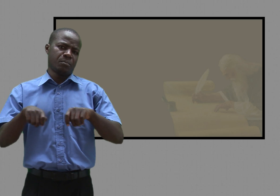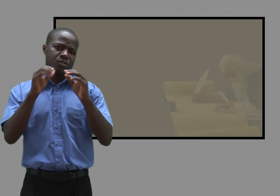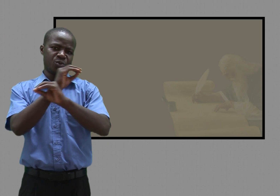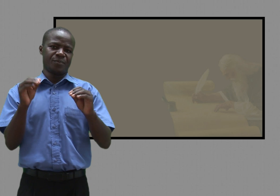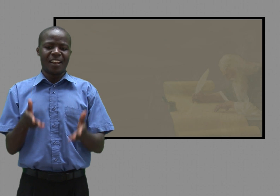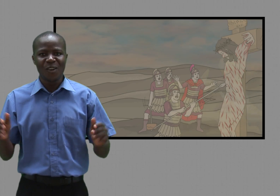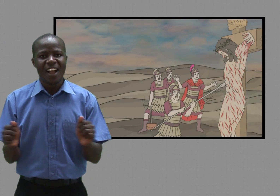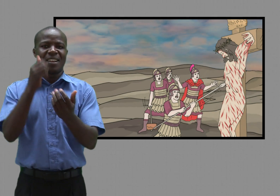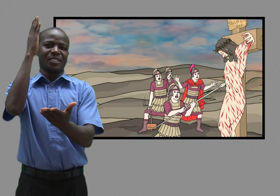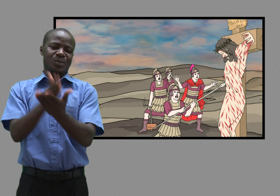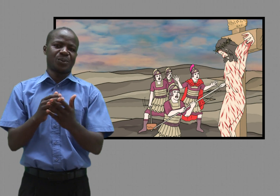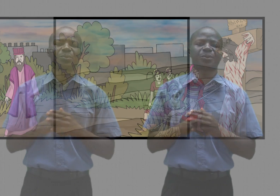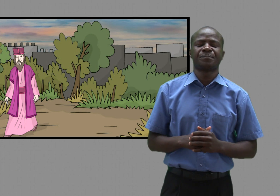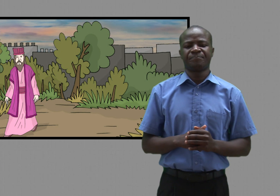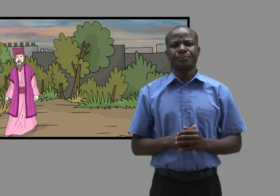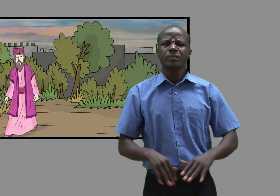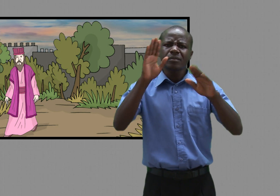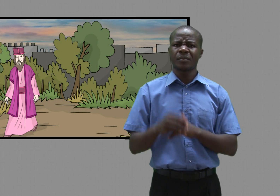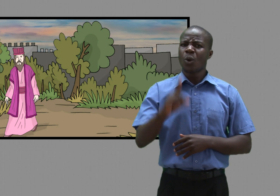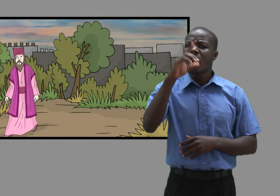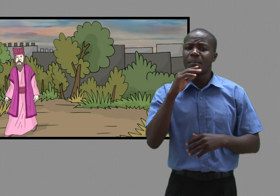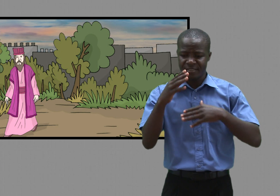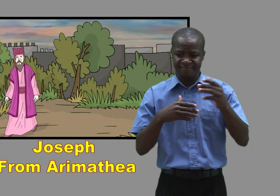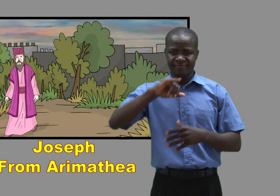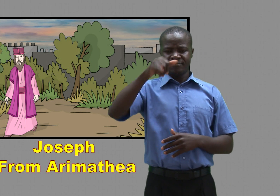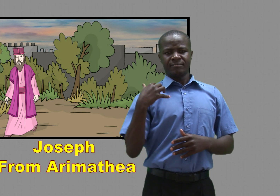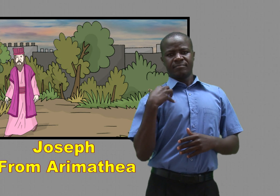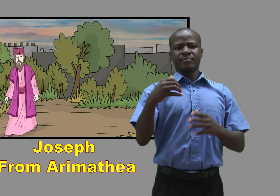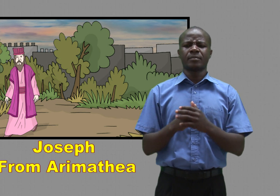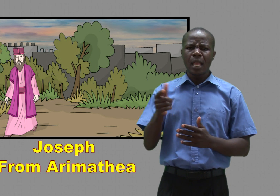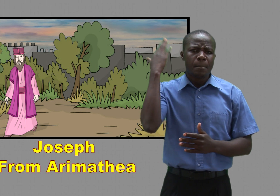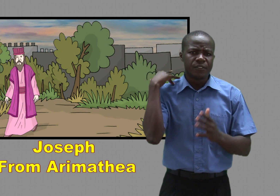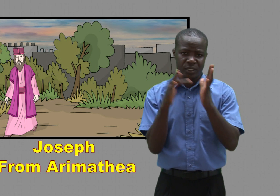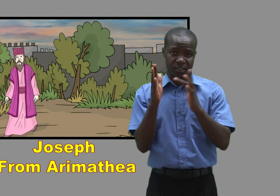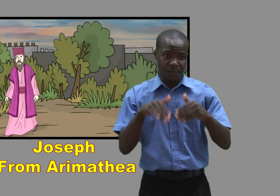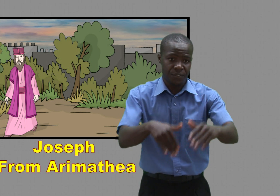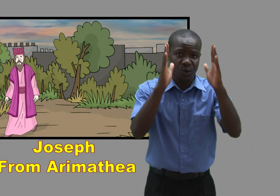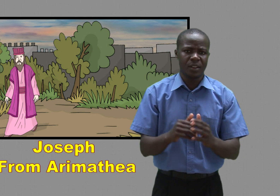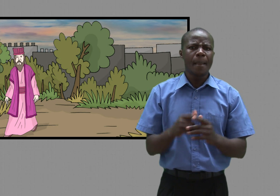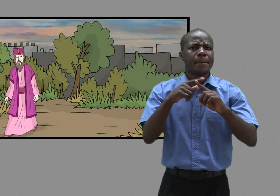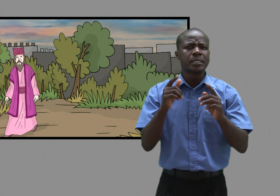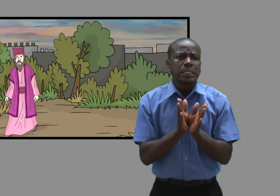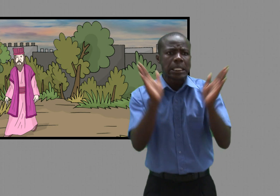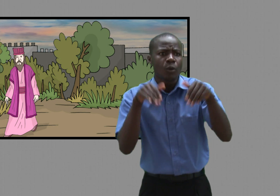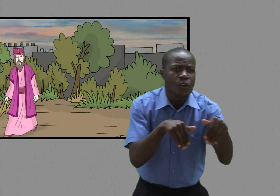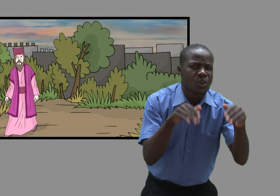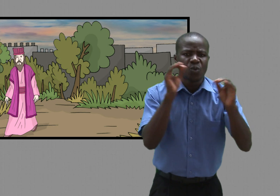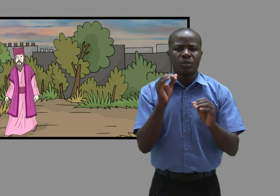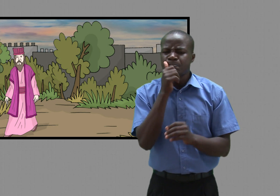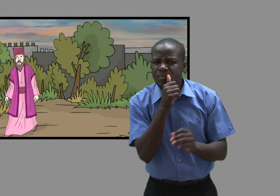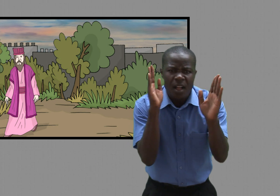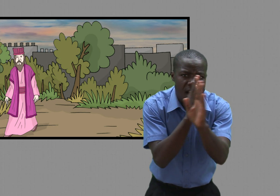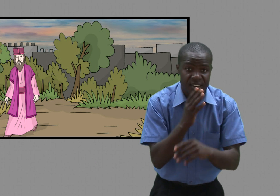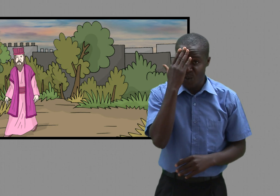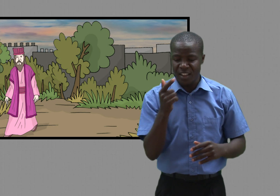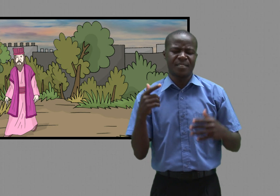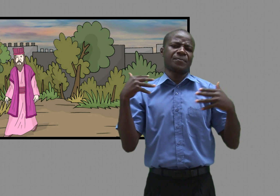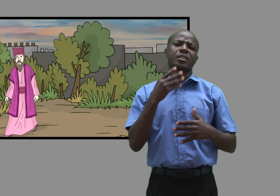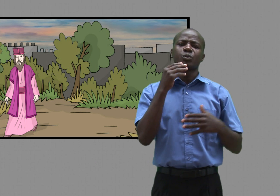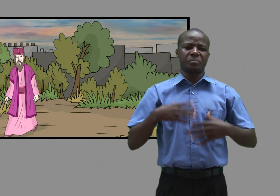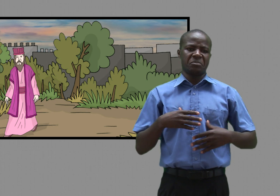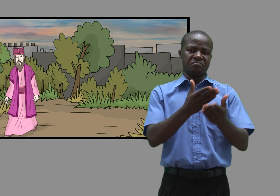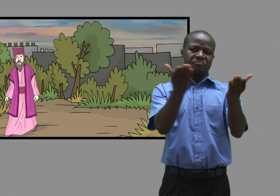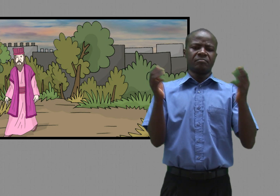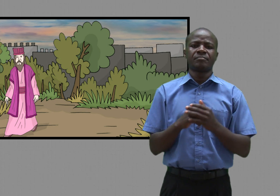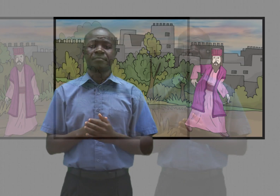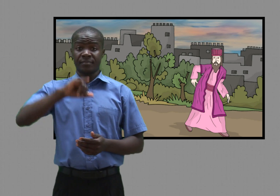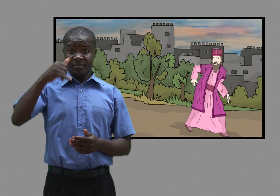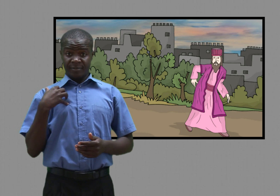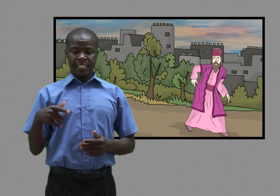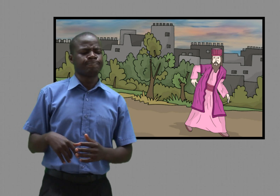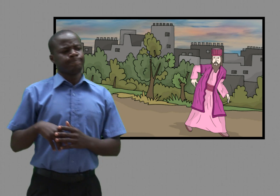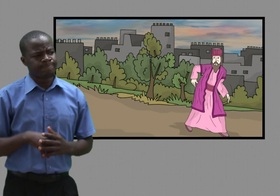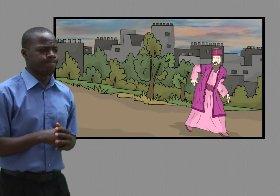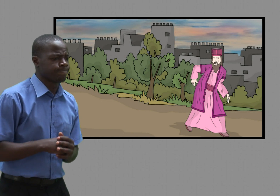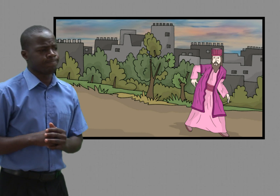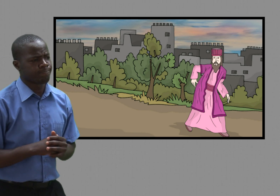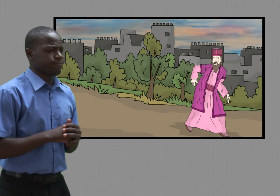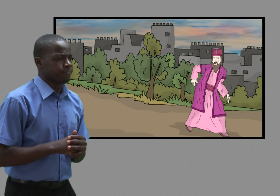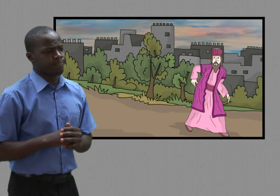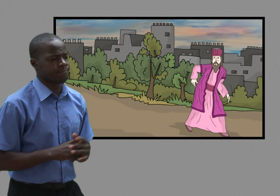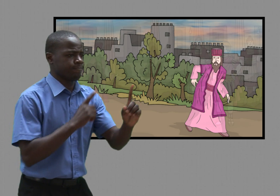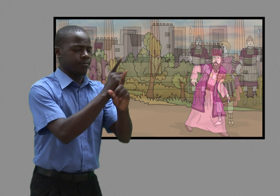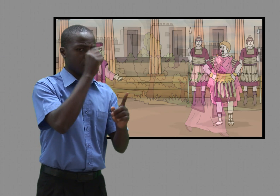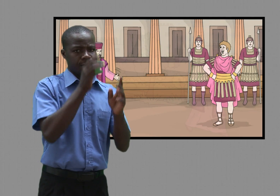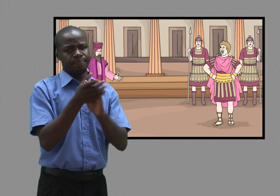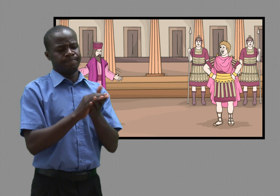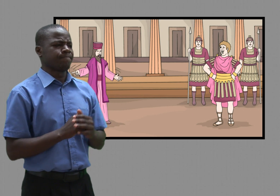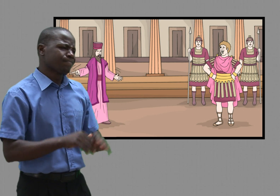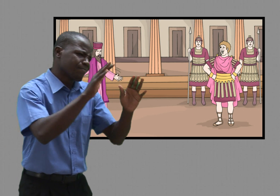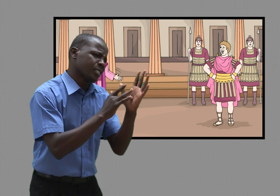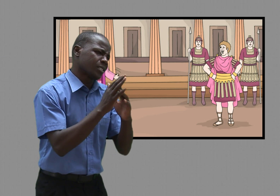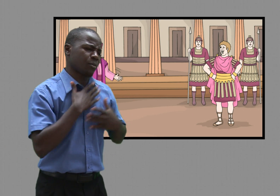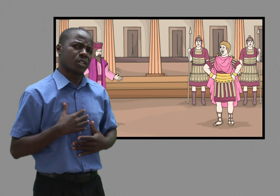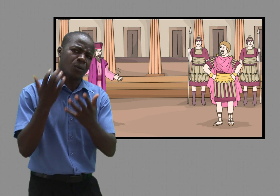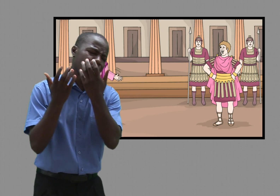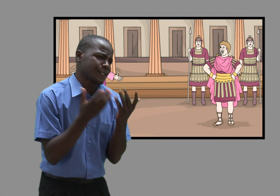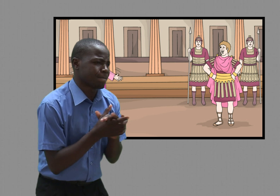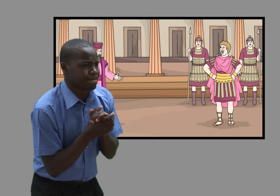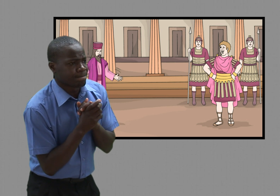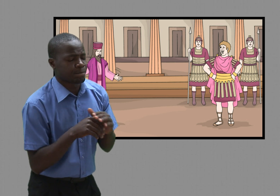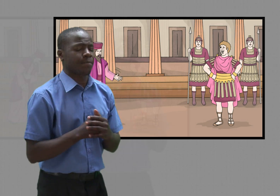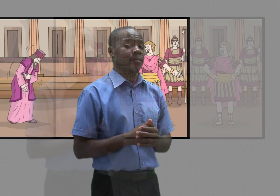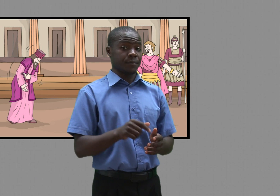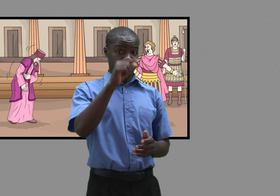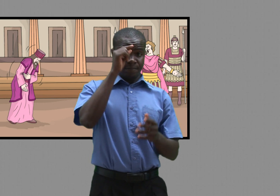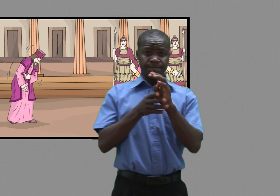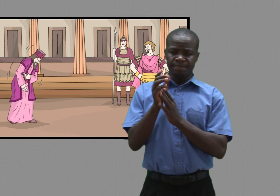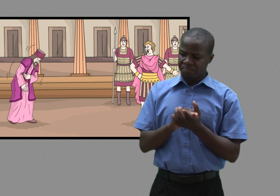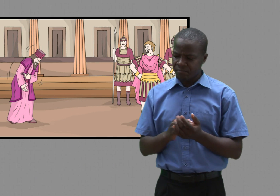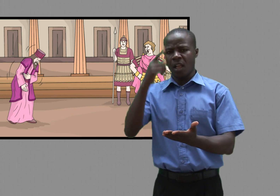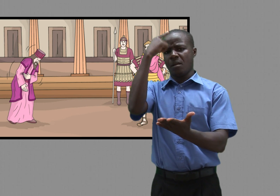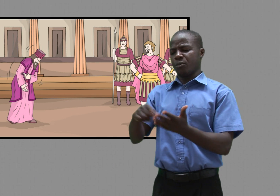Afterward, Joseph of Arimathea, who was a disciple of Jesus (but secretly for fear of the Jews), asked Pilate to let him remove the body of Jesus.